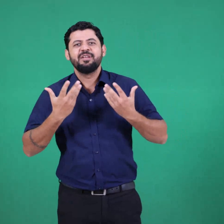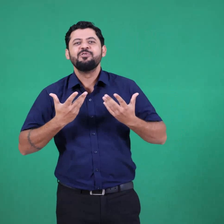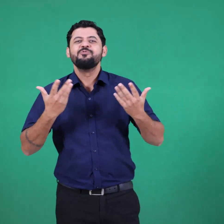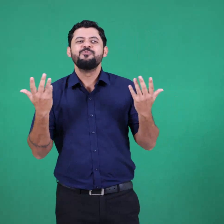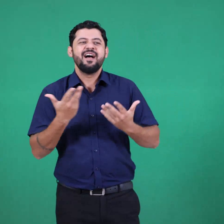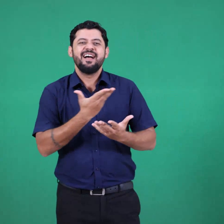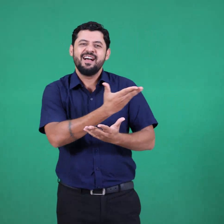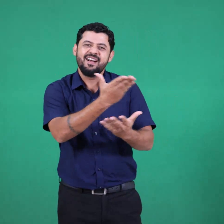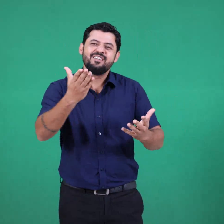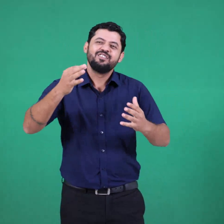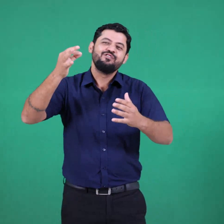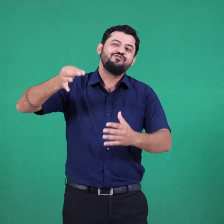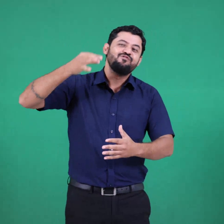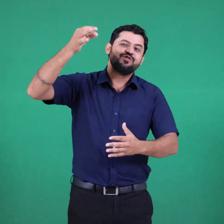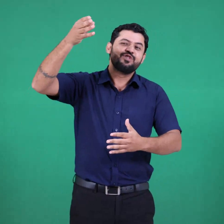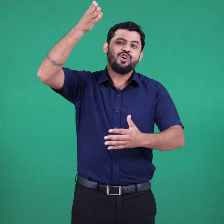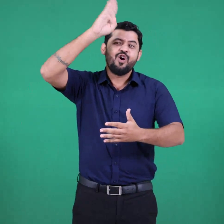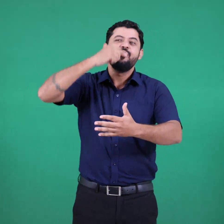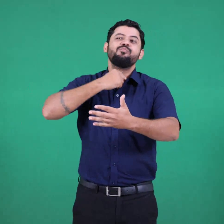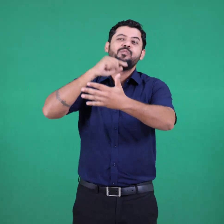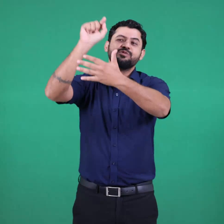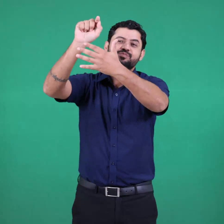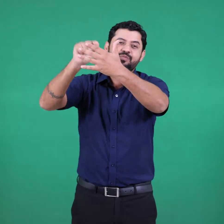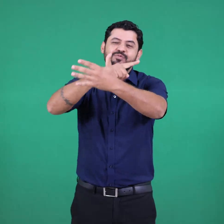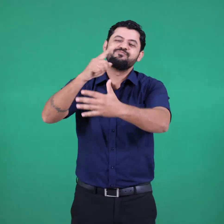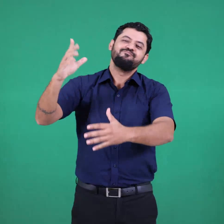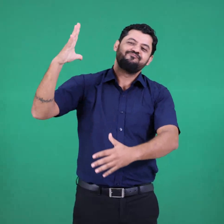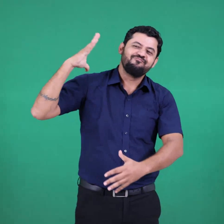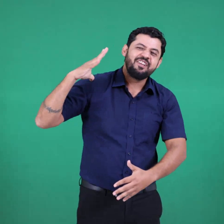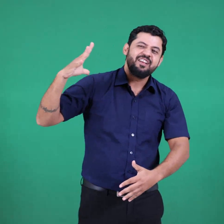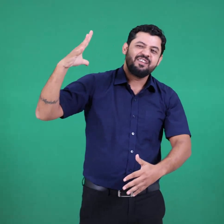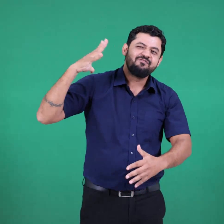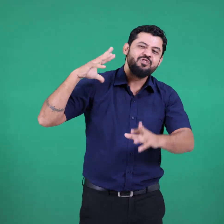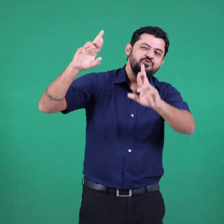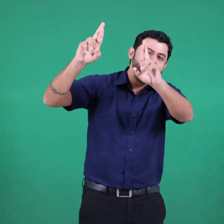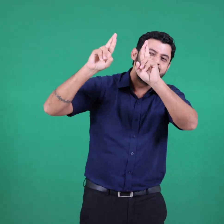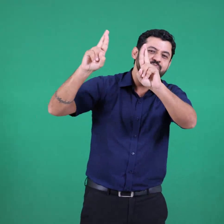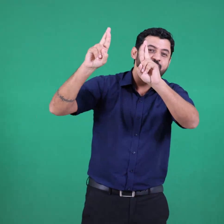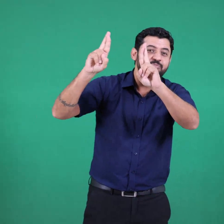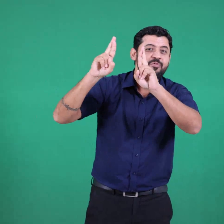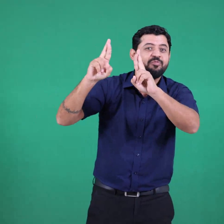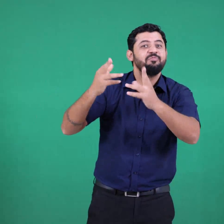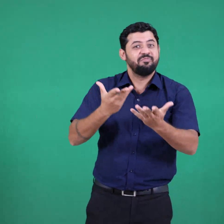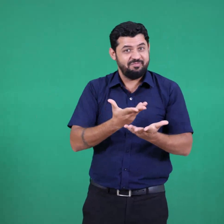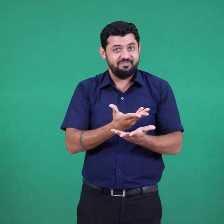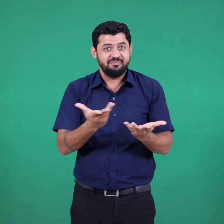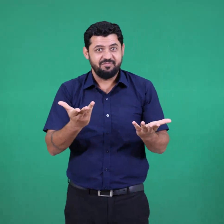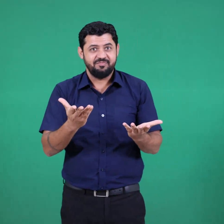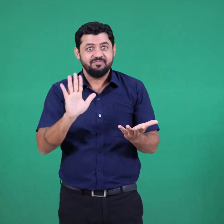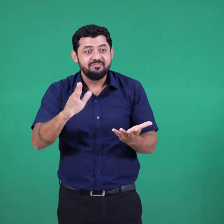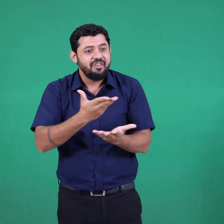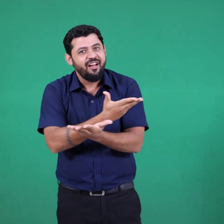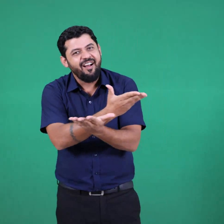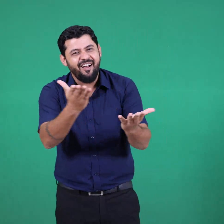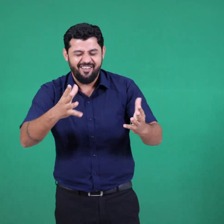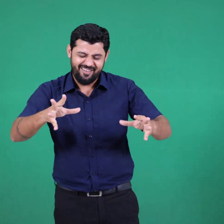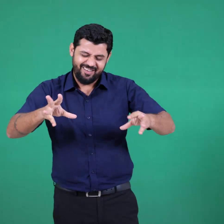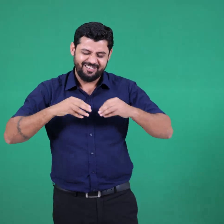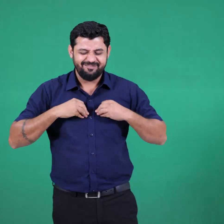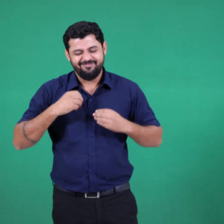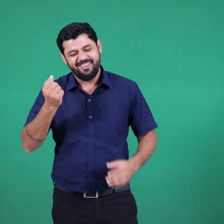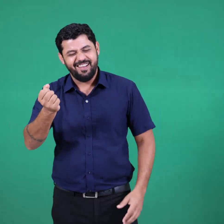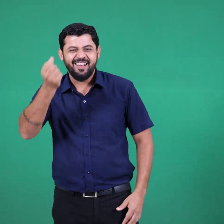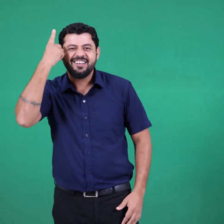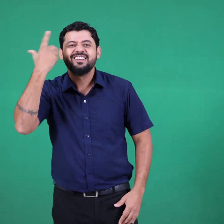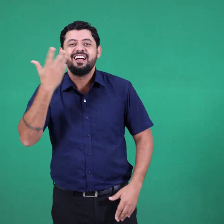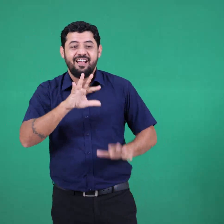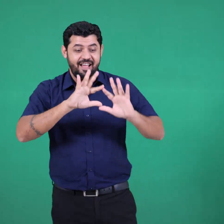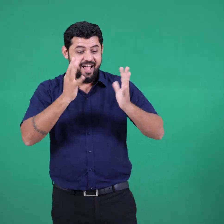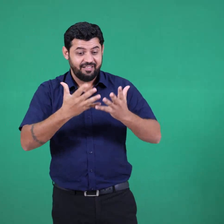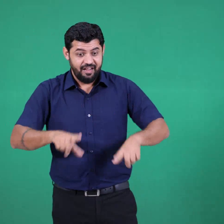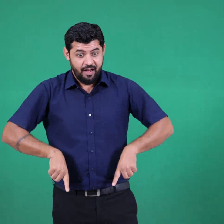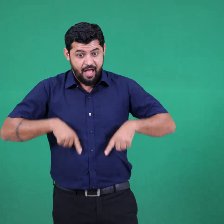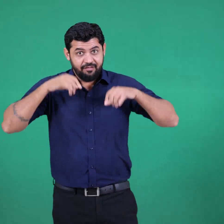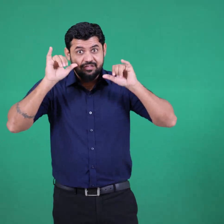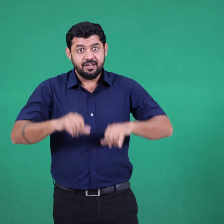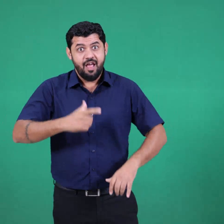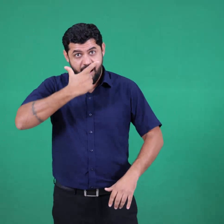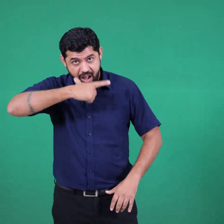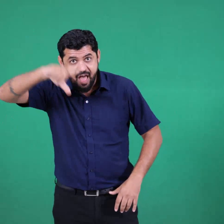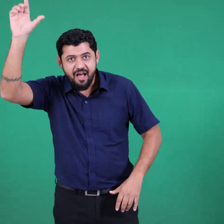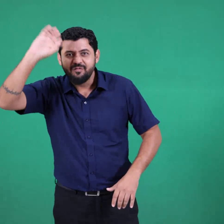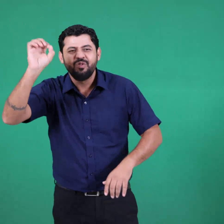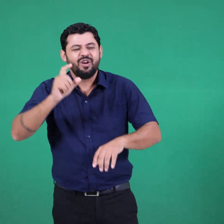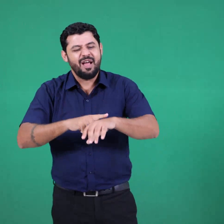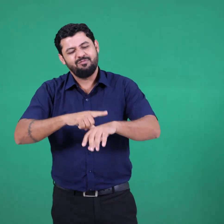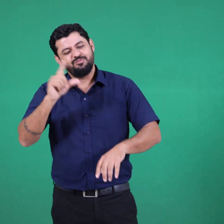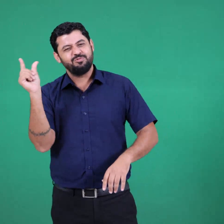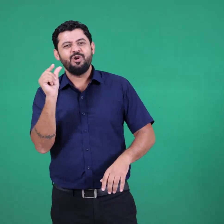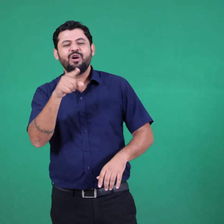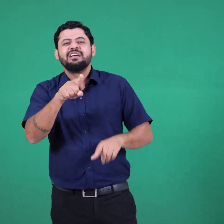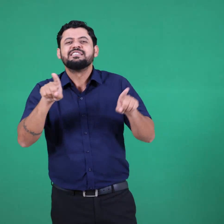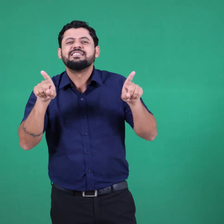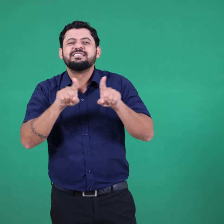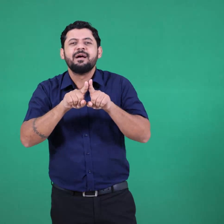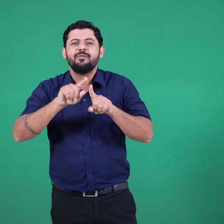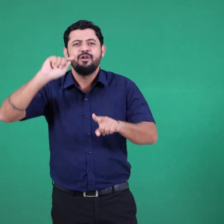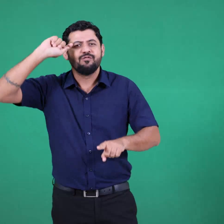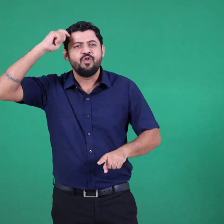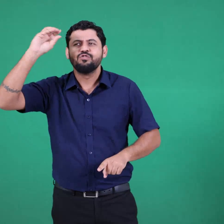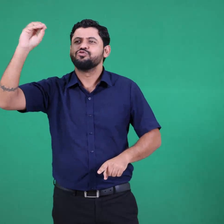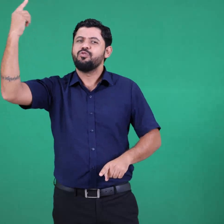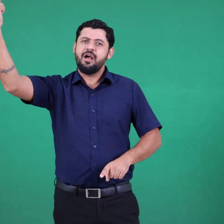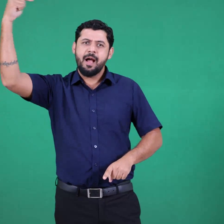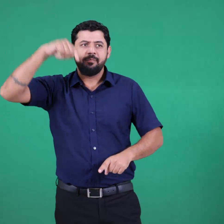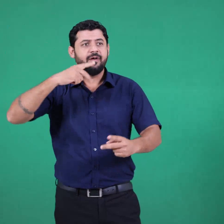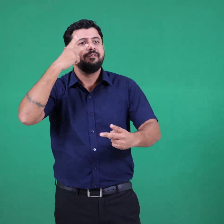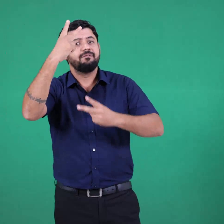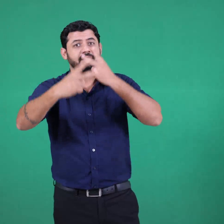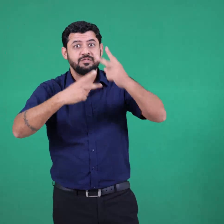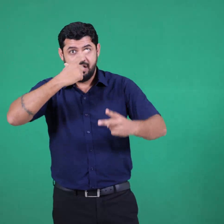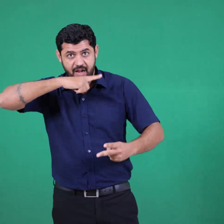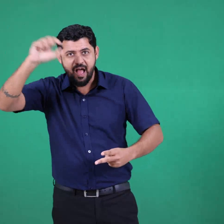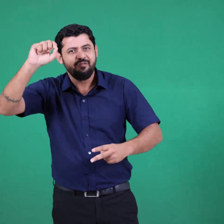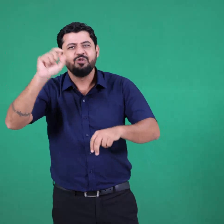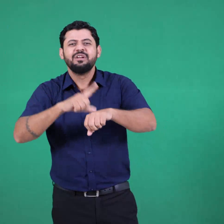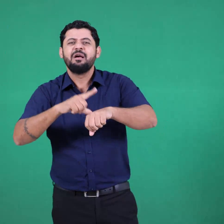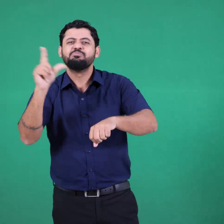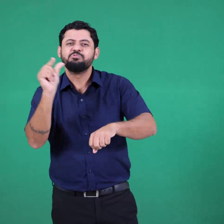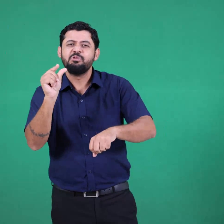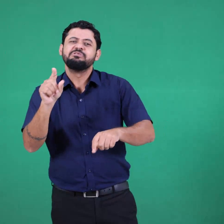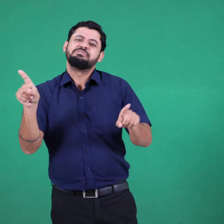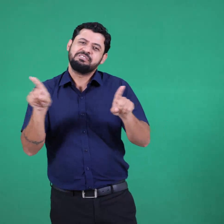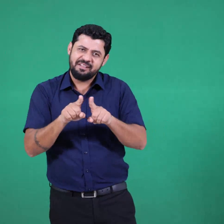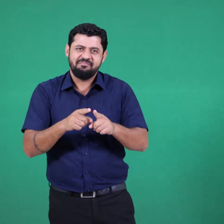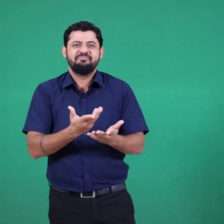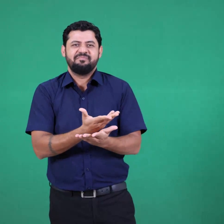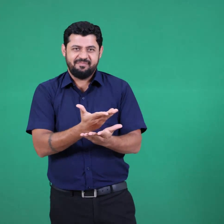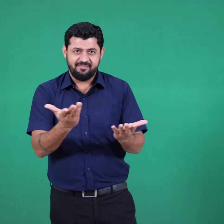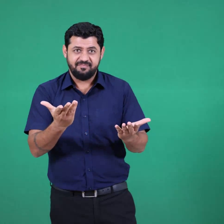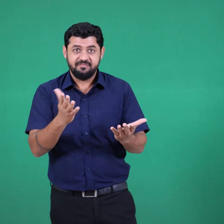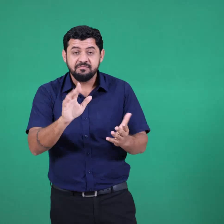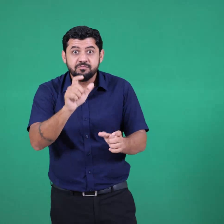And they acknowledged that they were strangers and exiles on the earth.